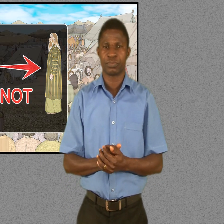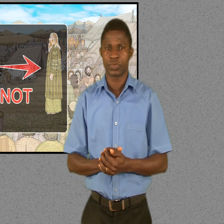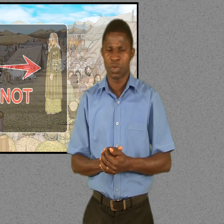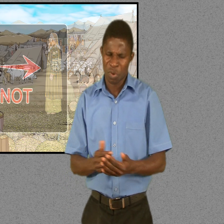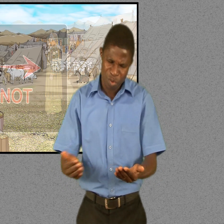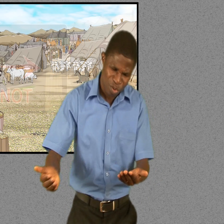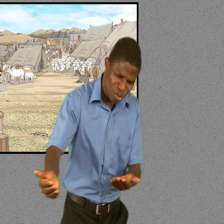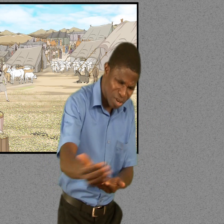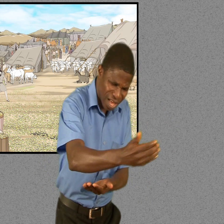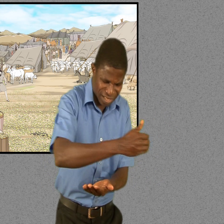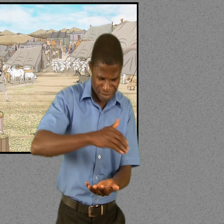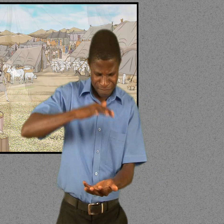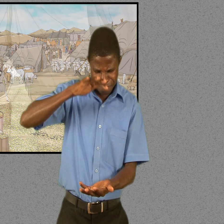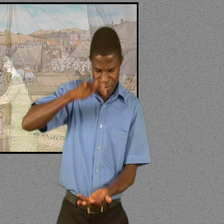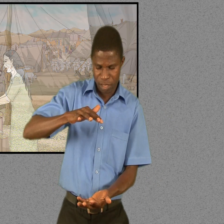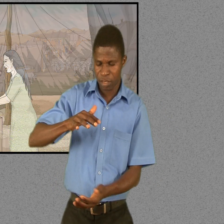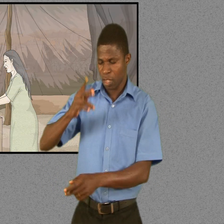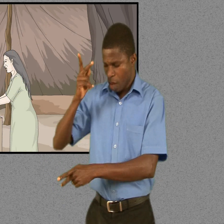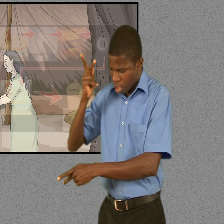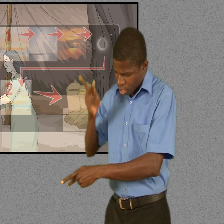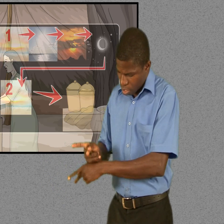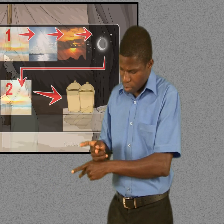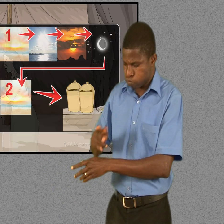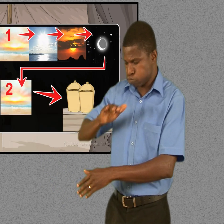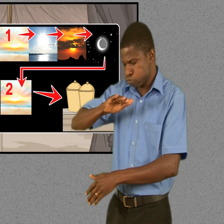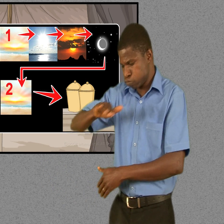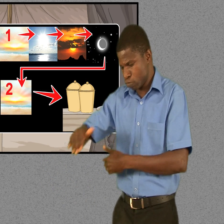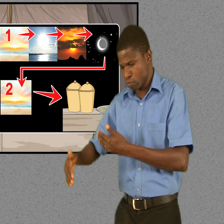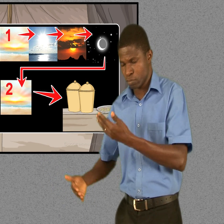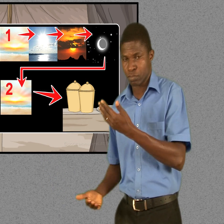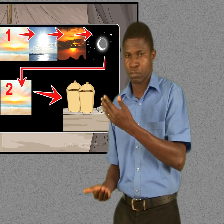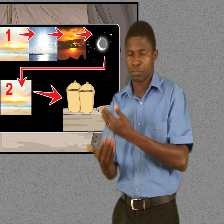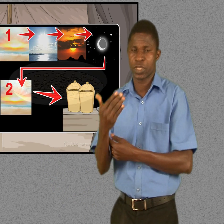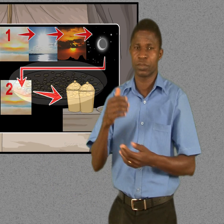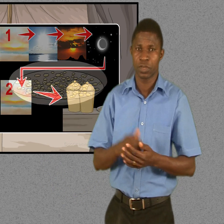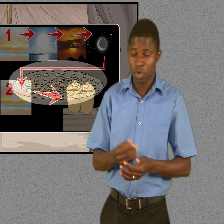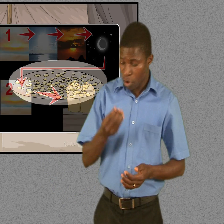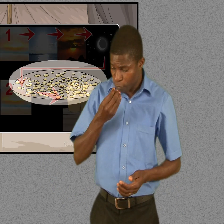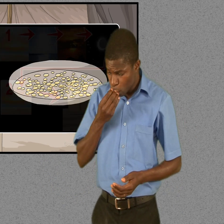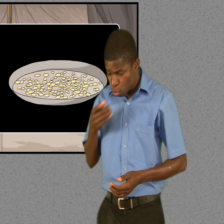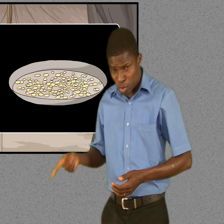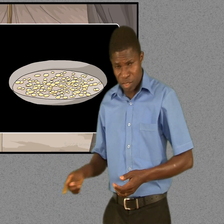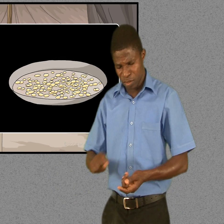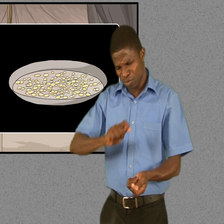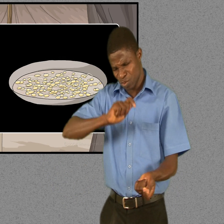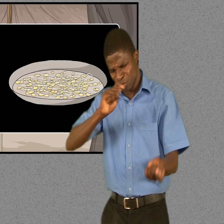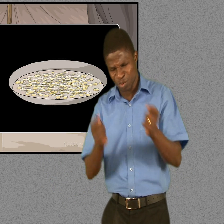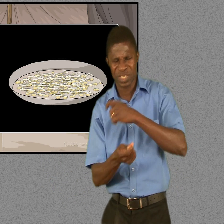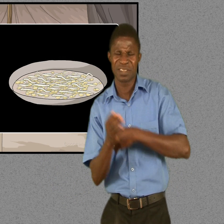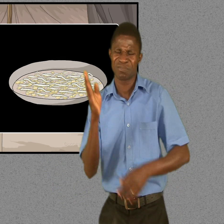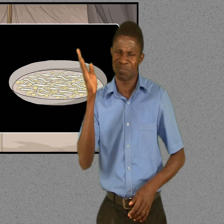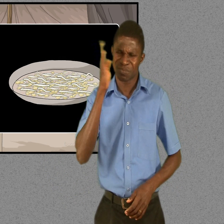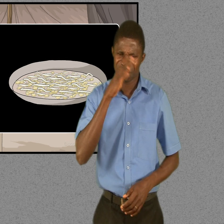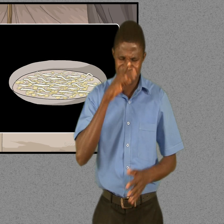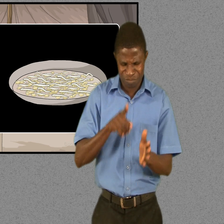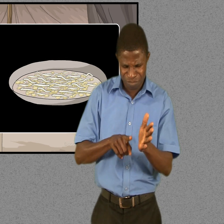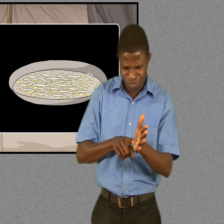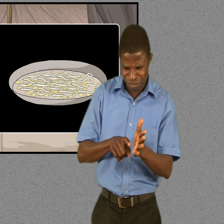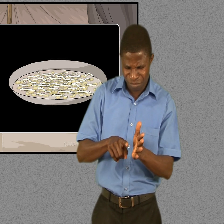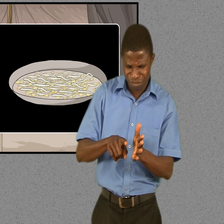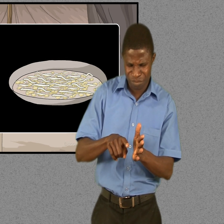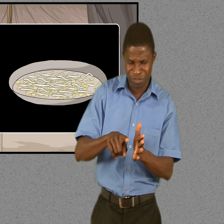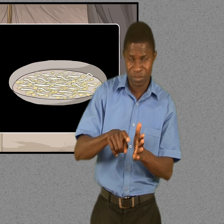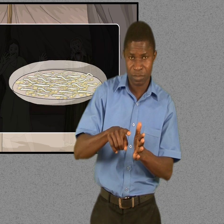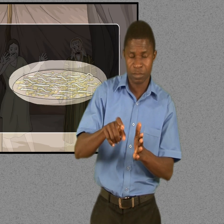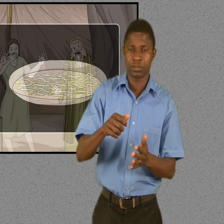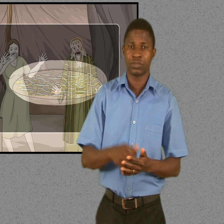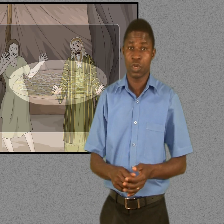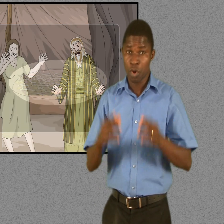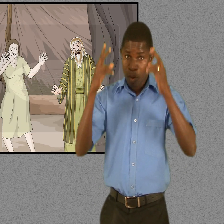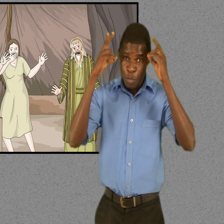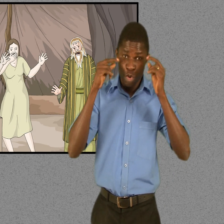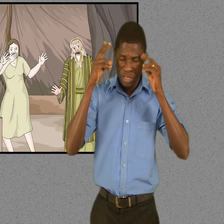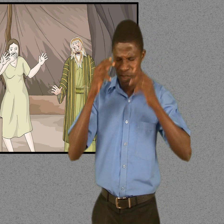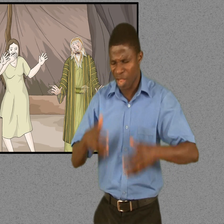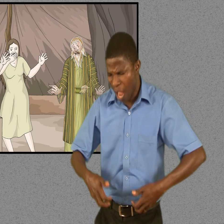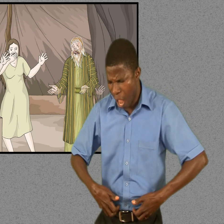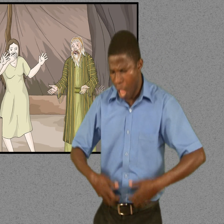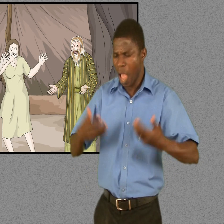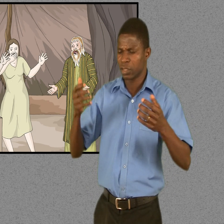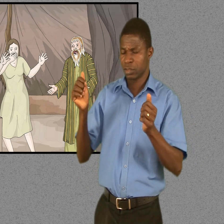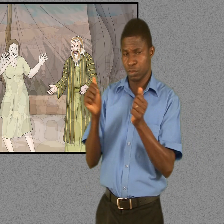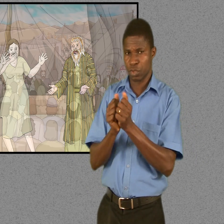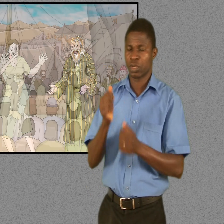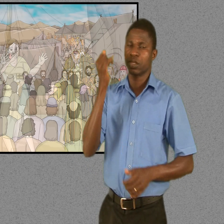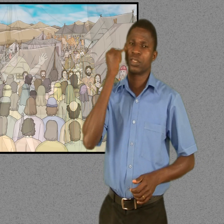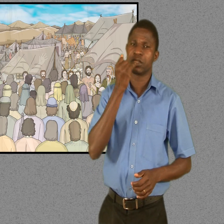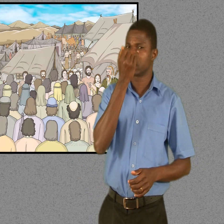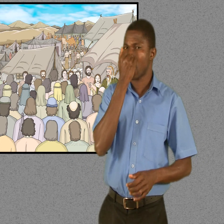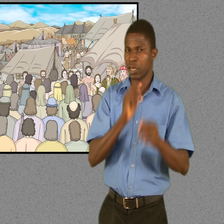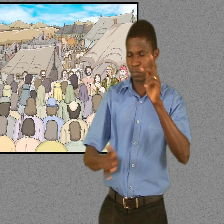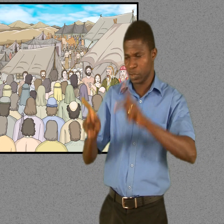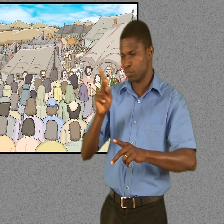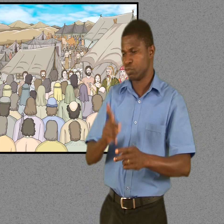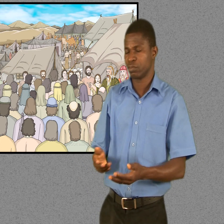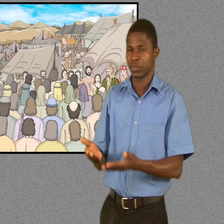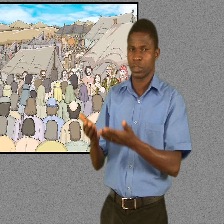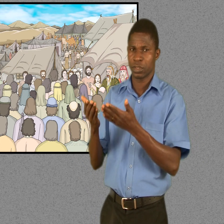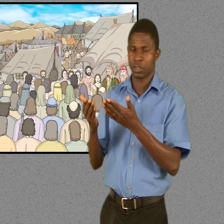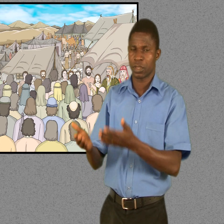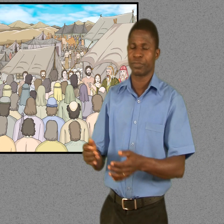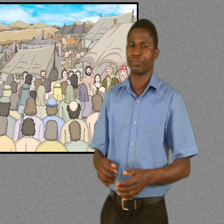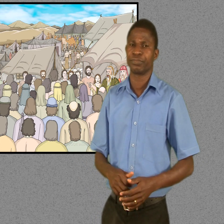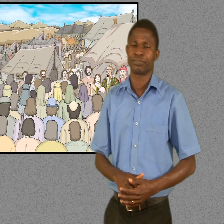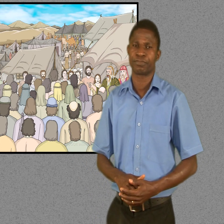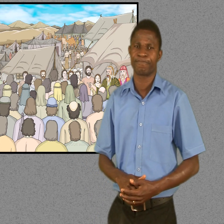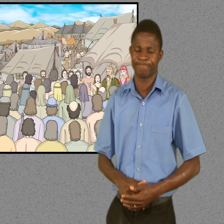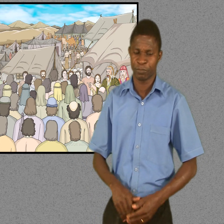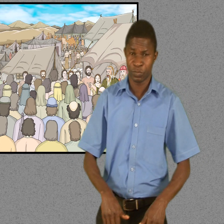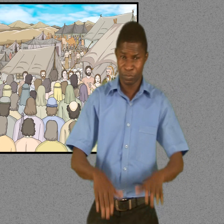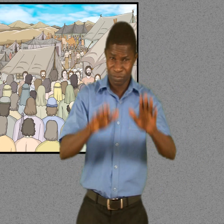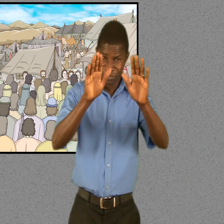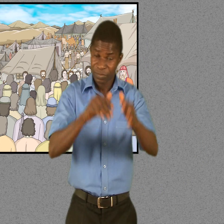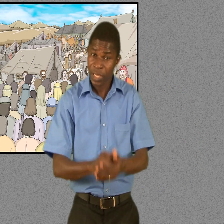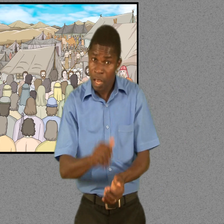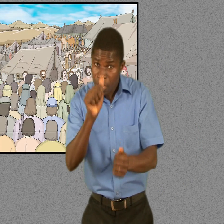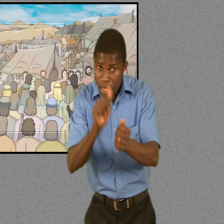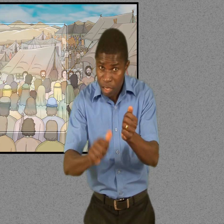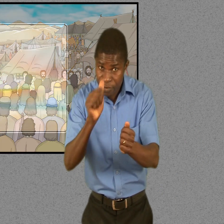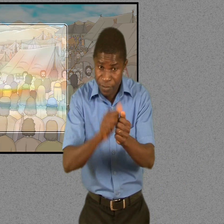some people left part of it until morning, and it became infested with maggots and began to smell. So Moses was angry with them.